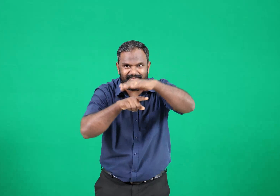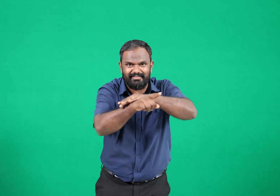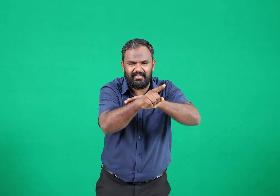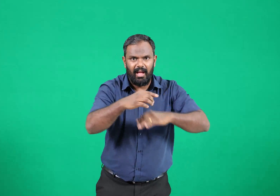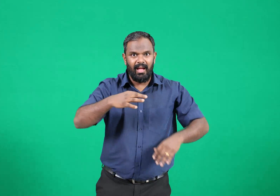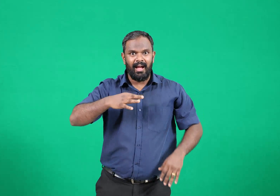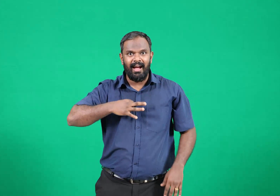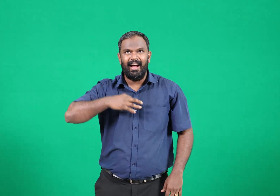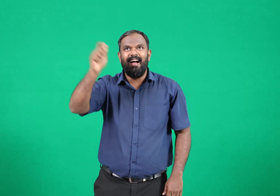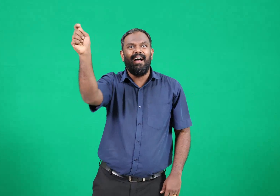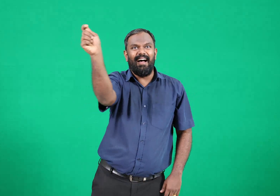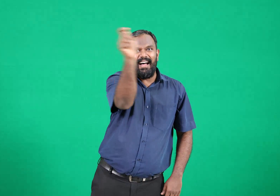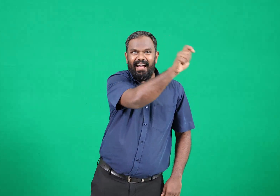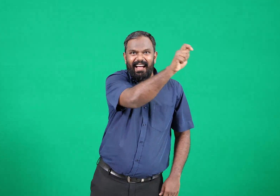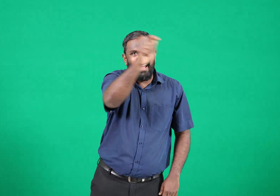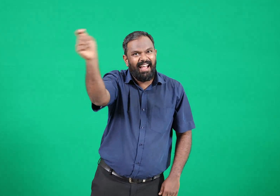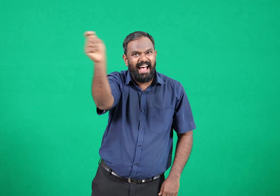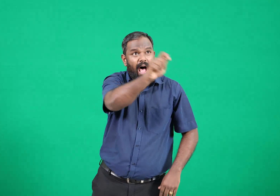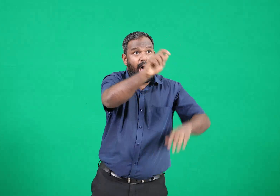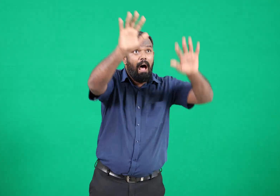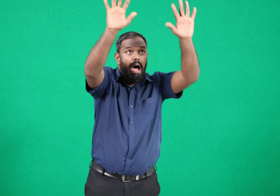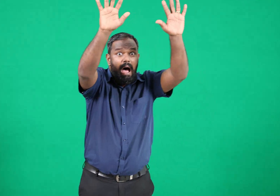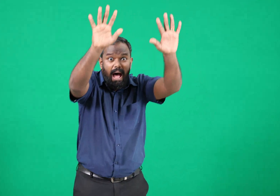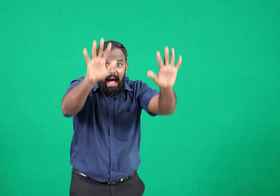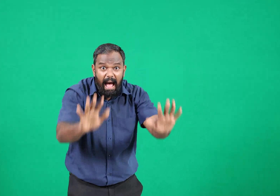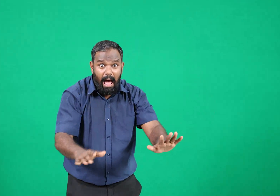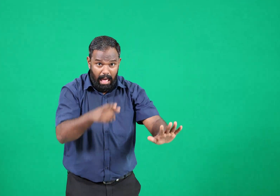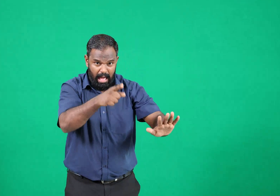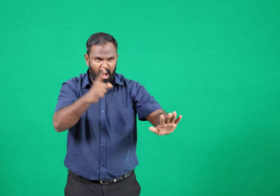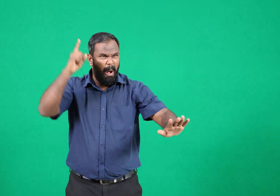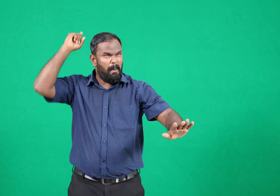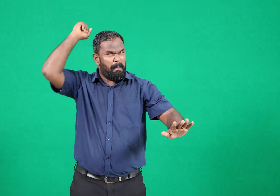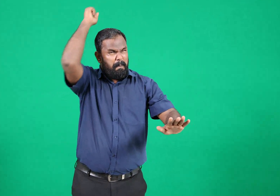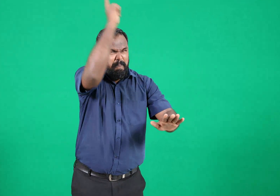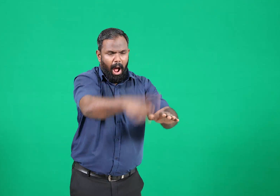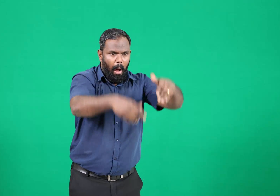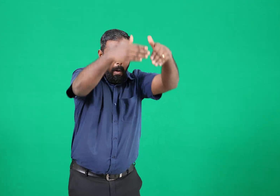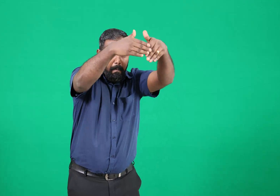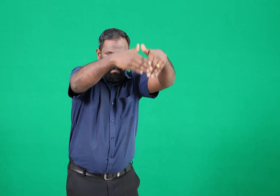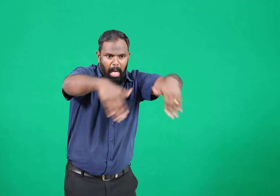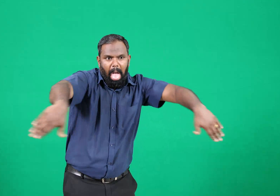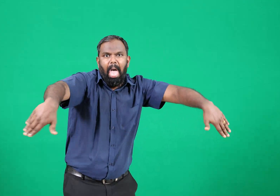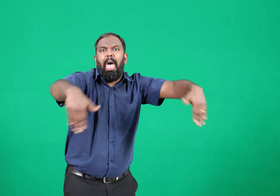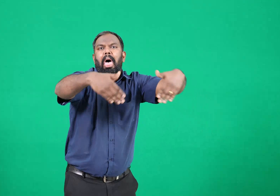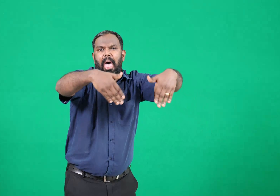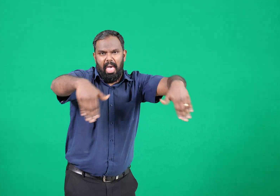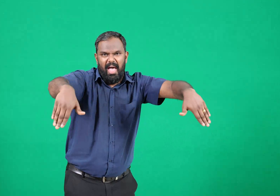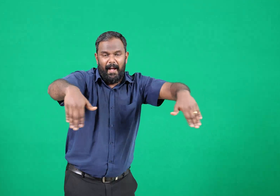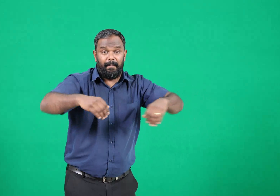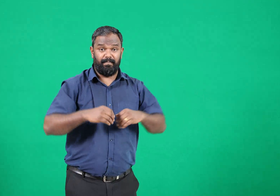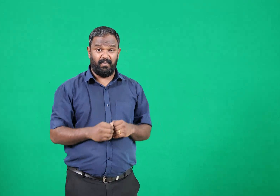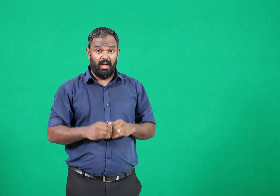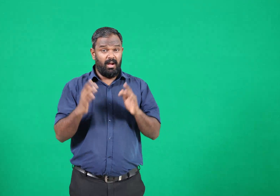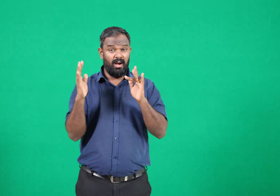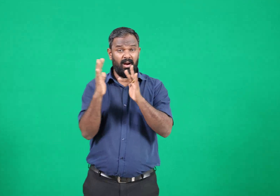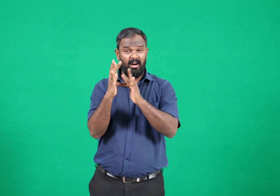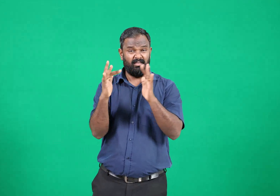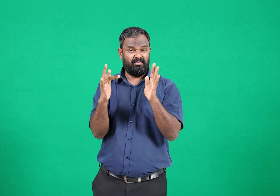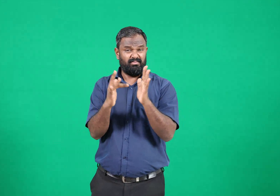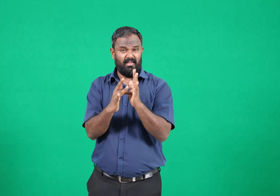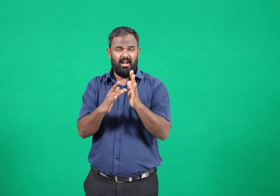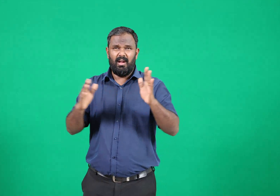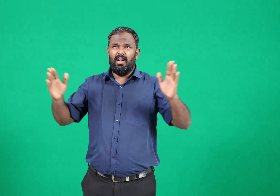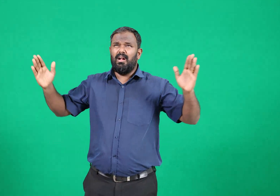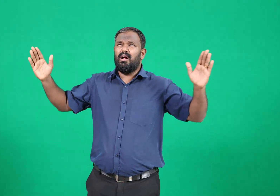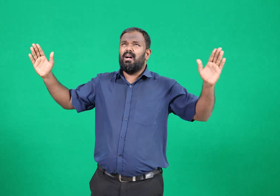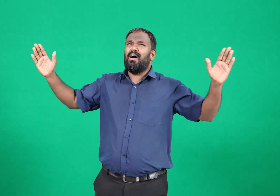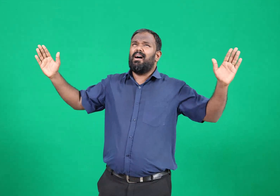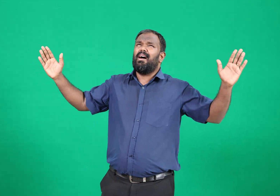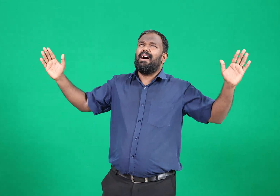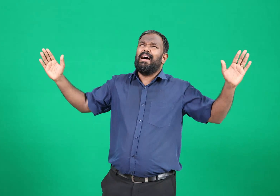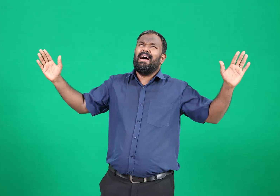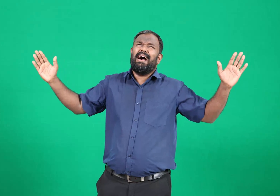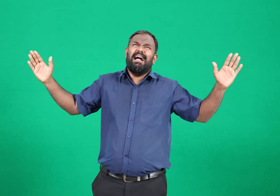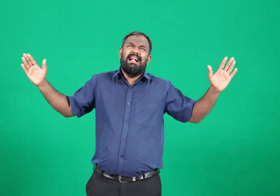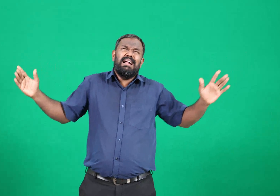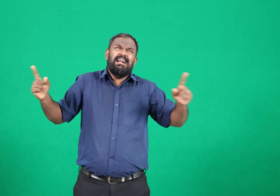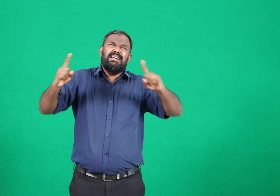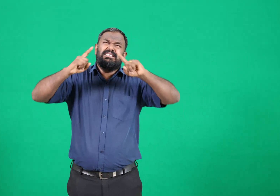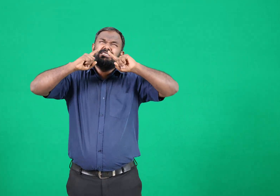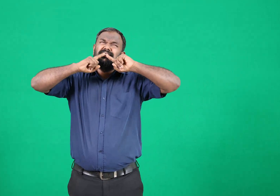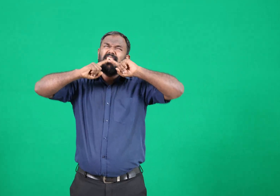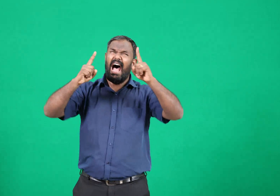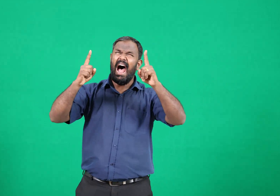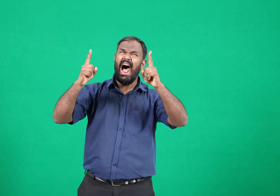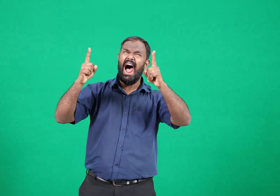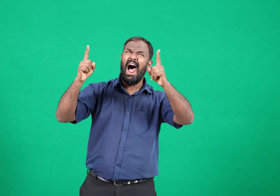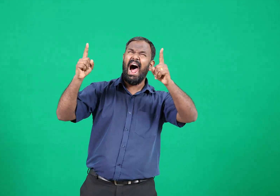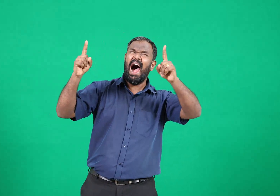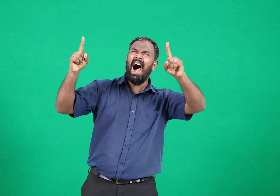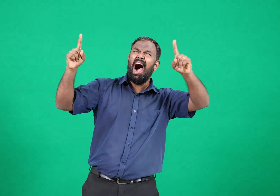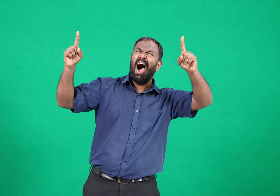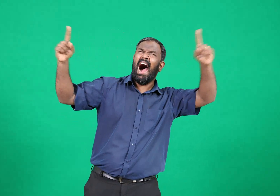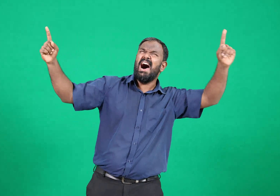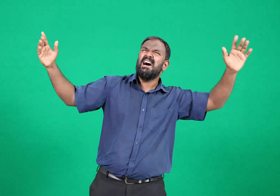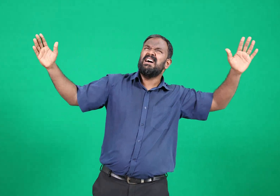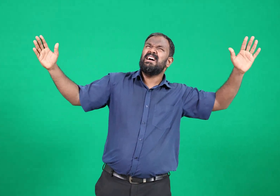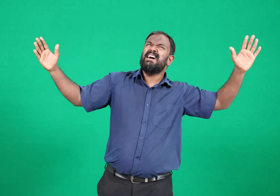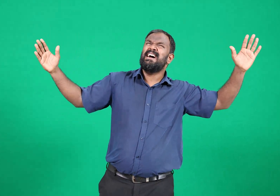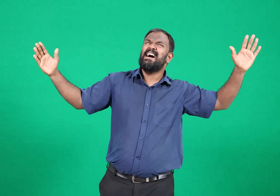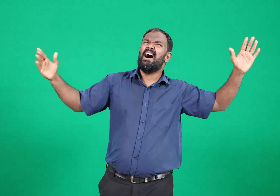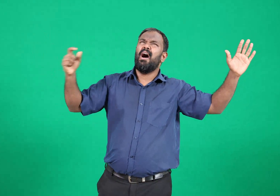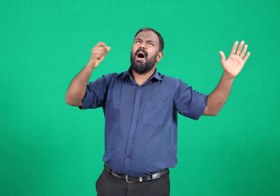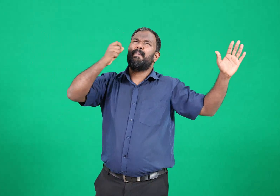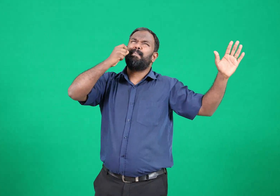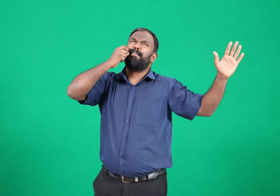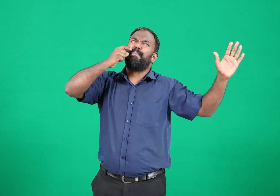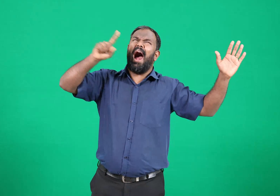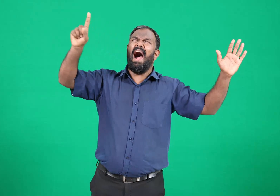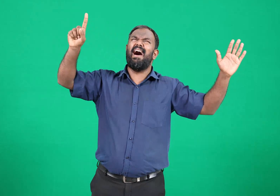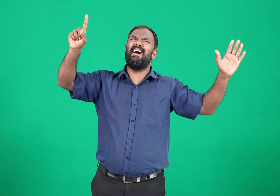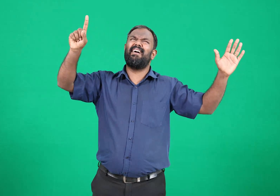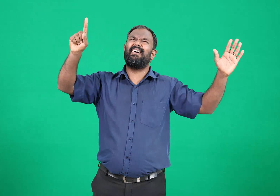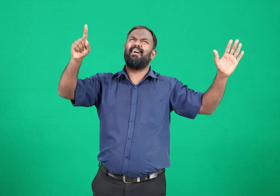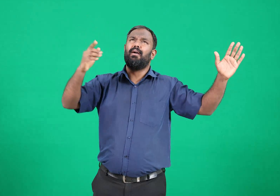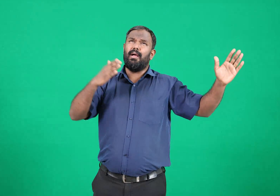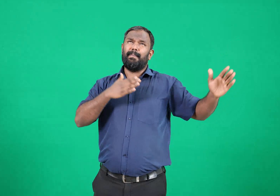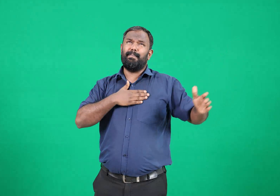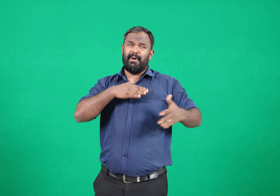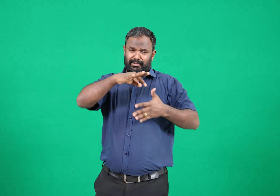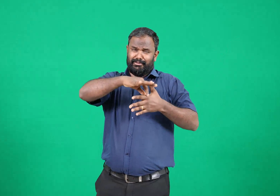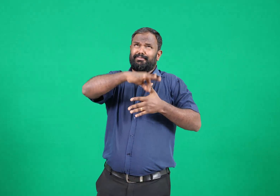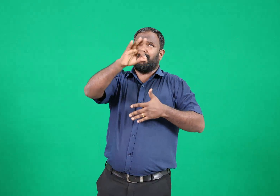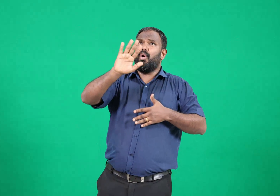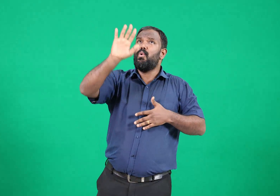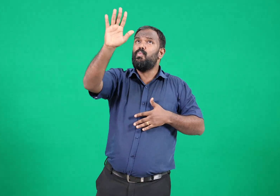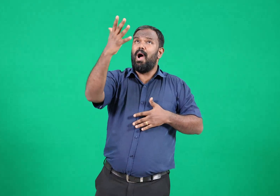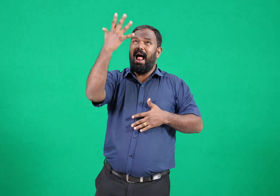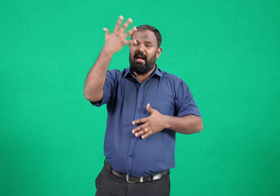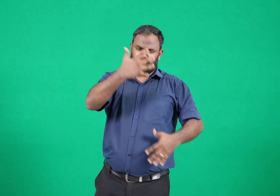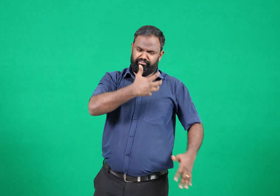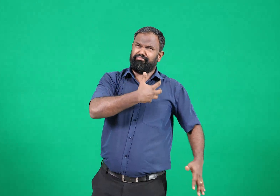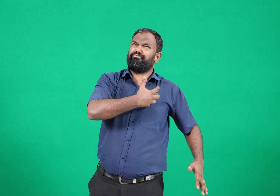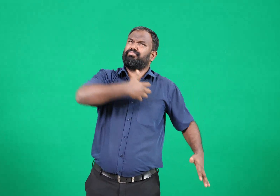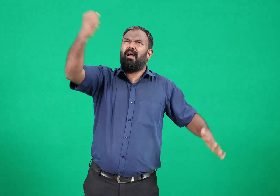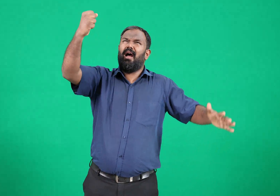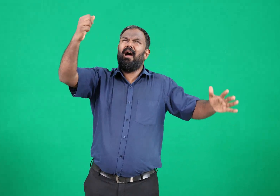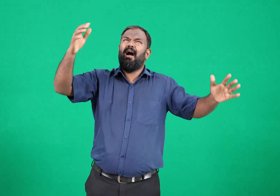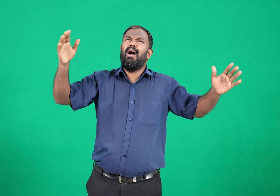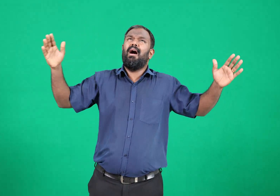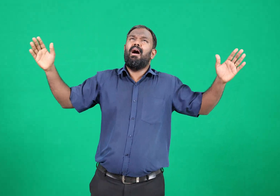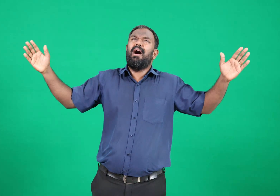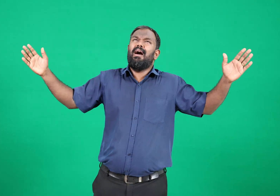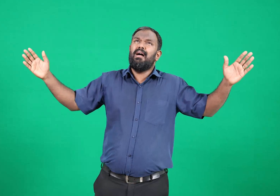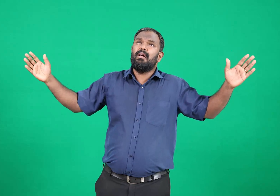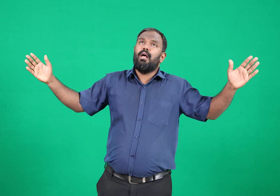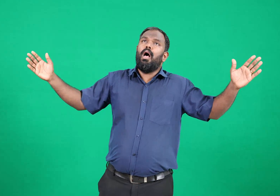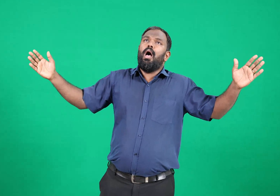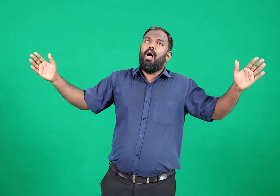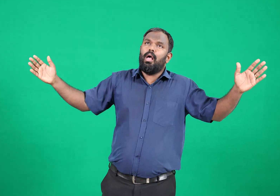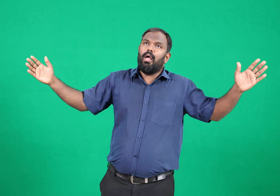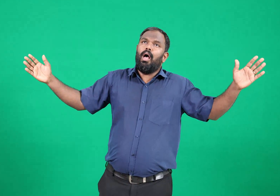Then Jesus called out in a loud voice, "Father, into Your hands I commit My Spirit."